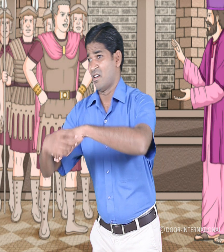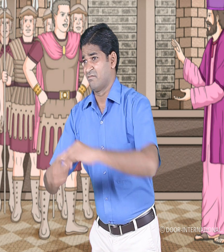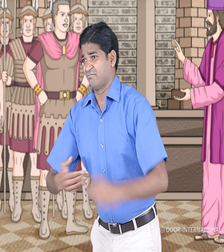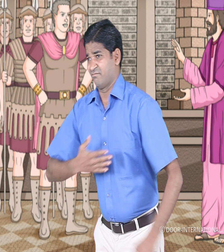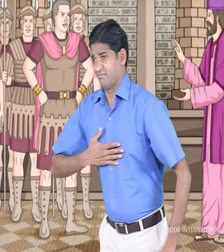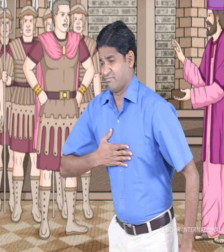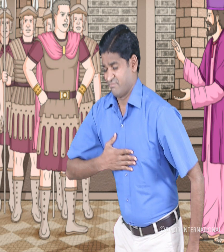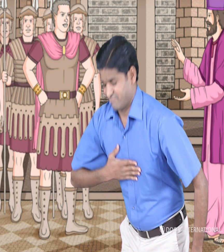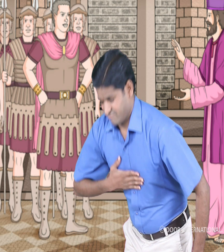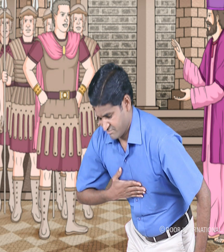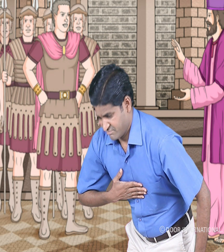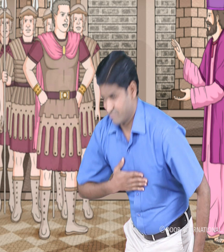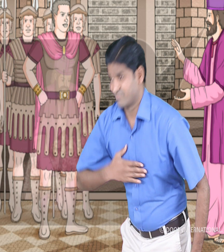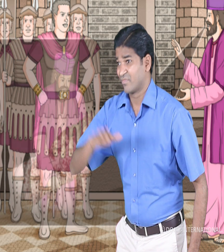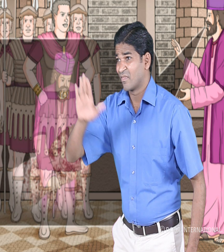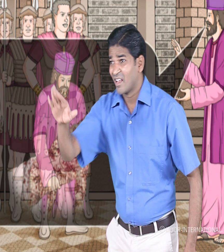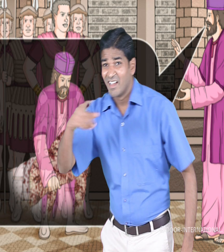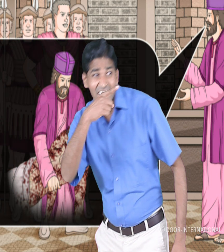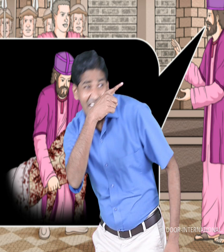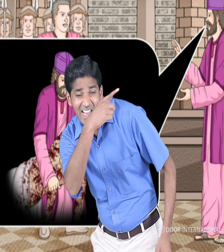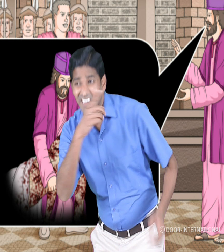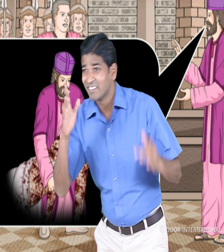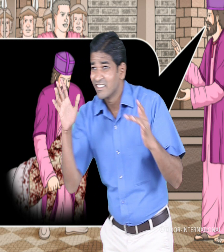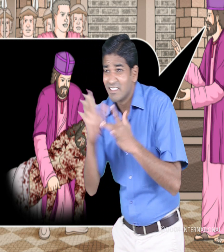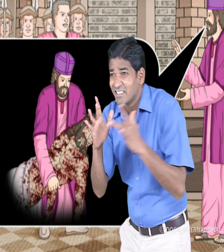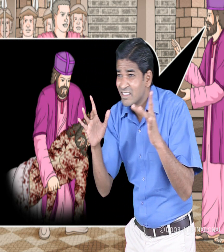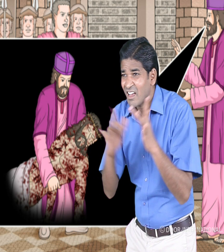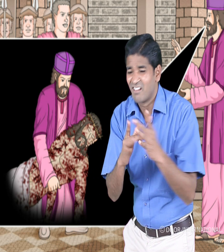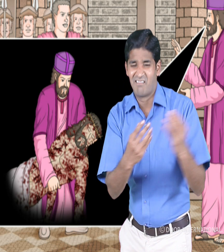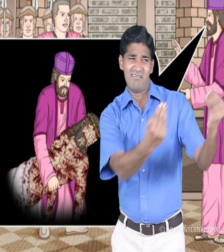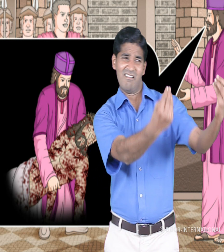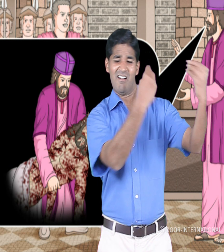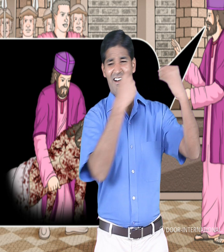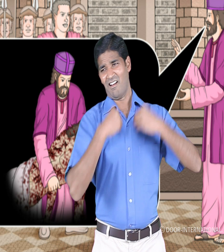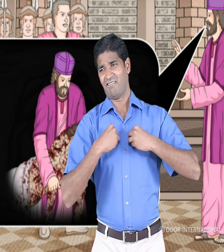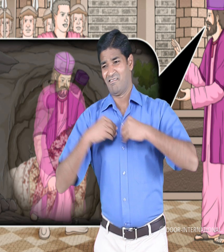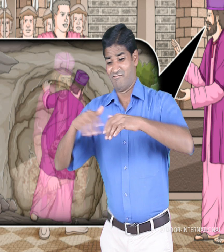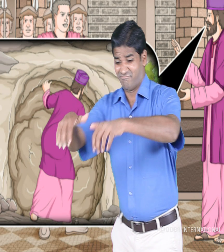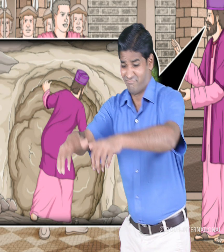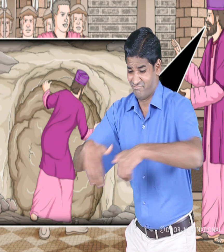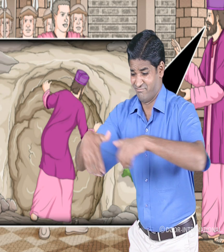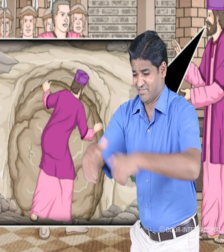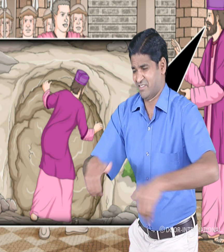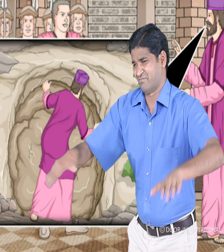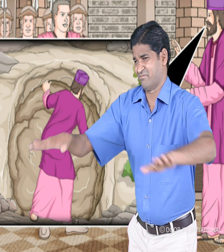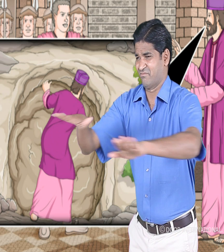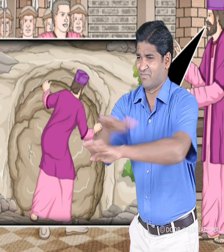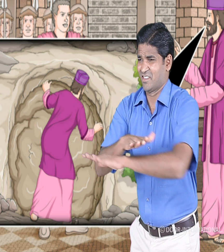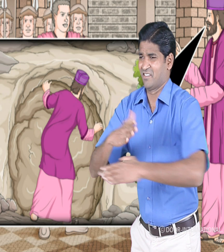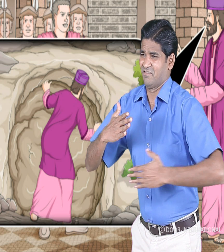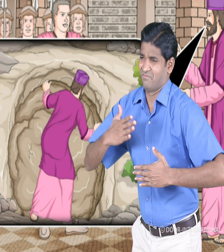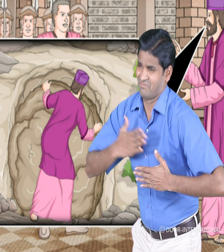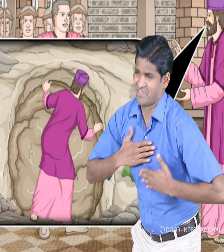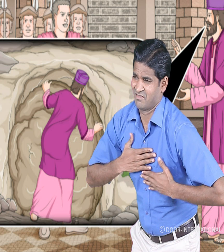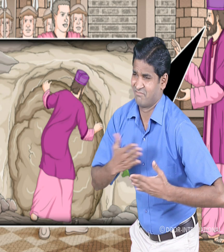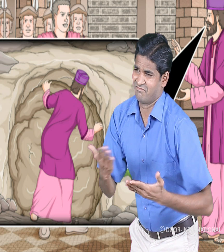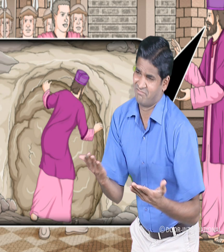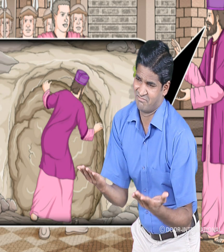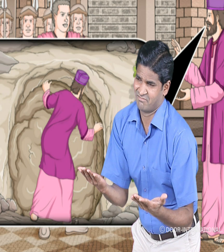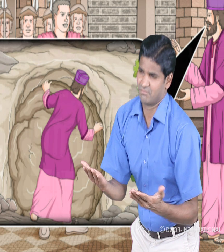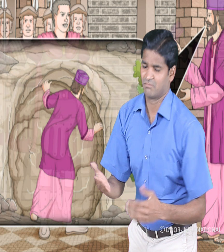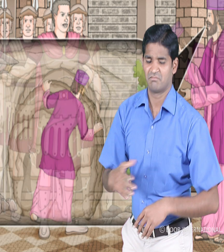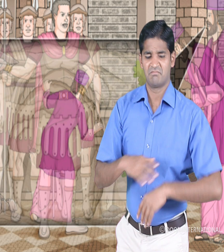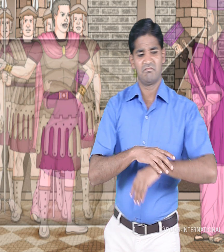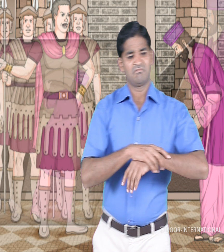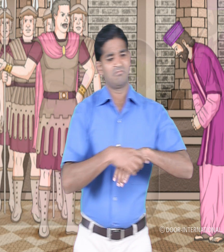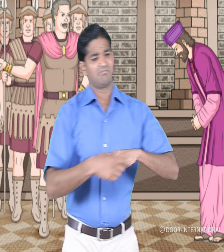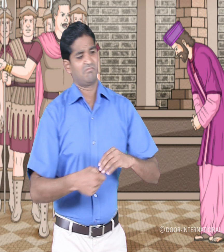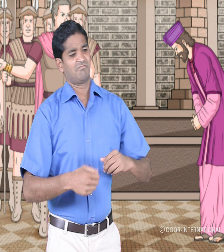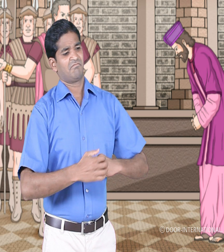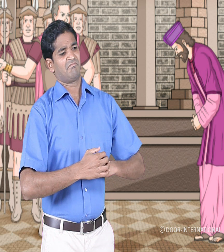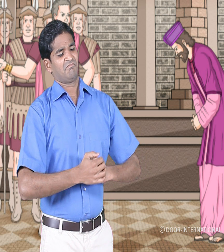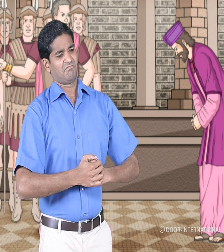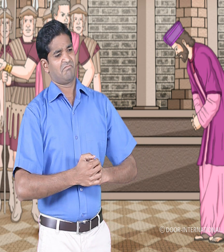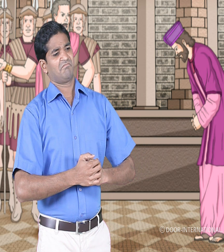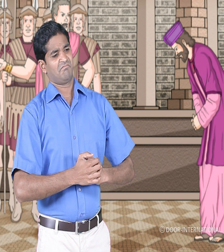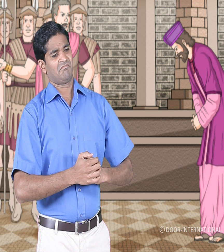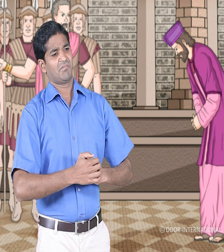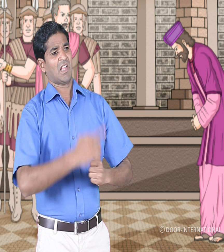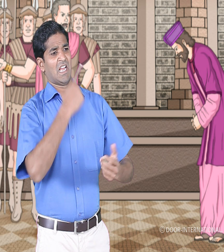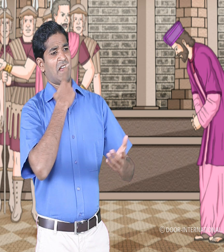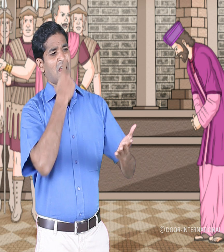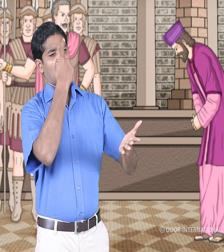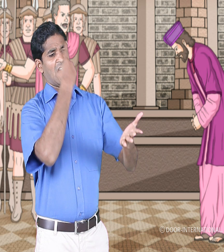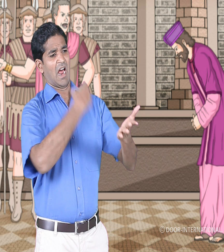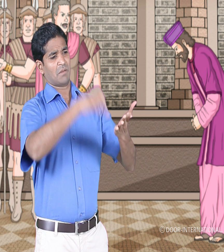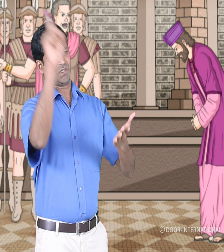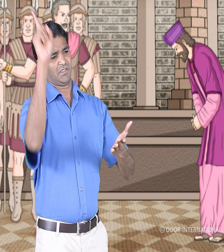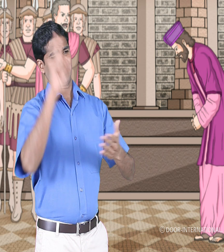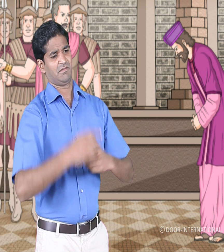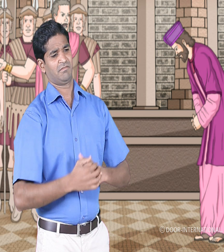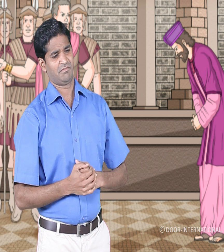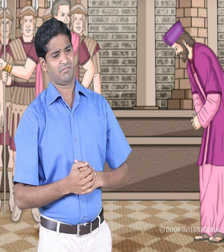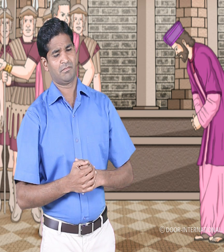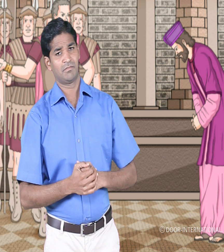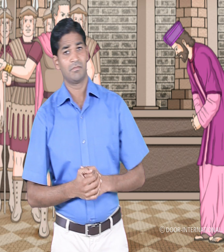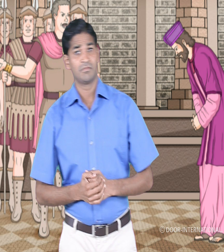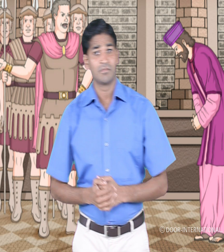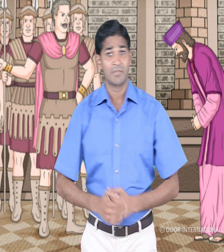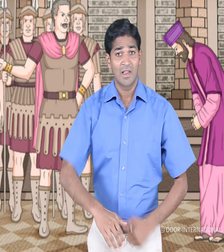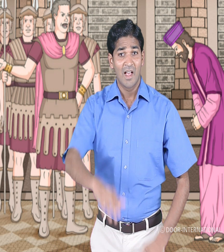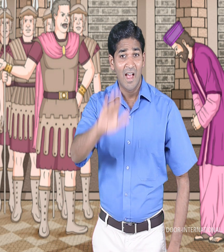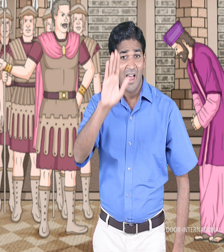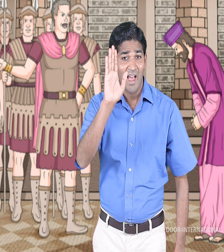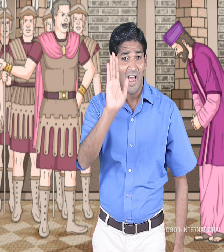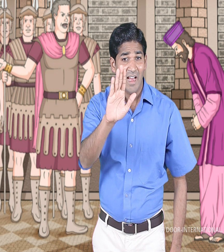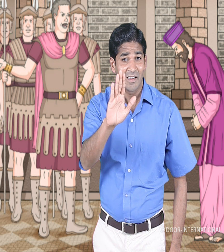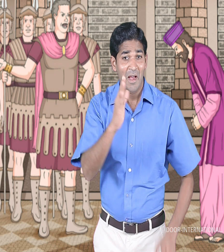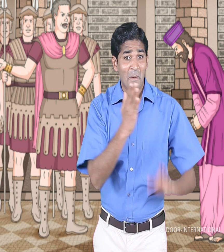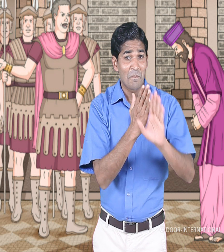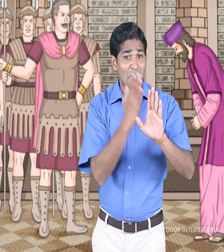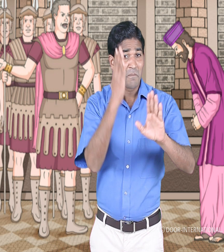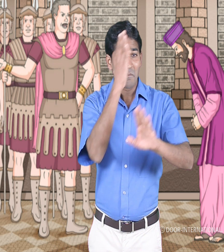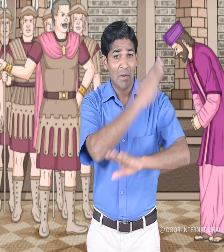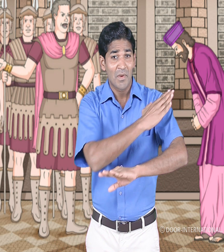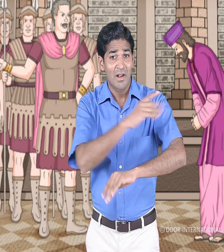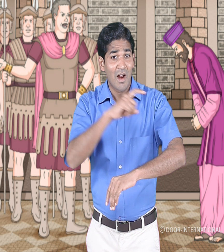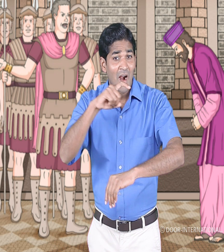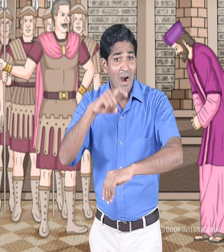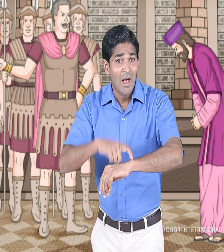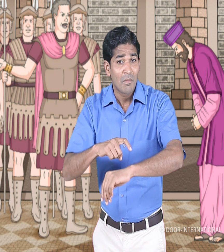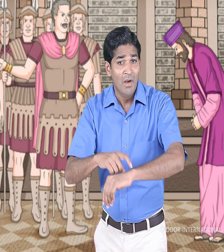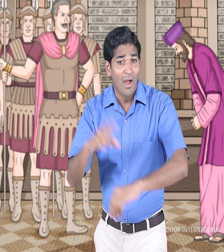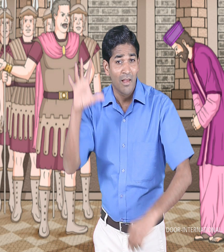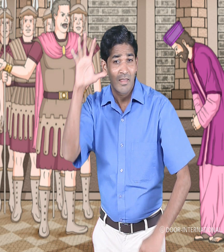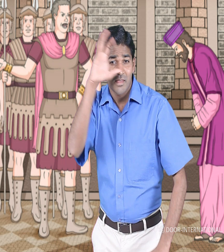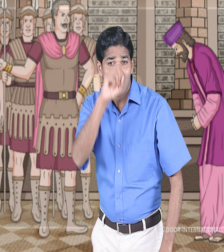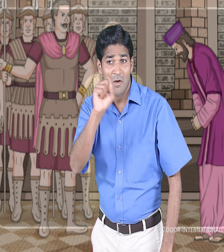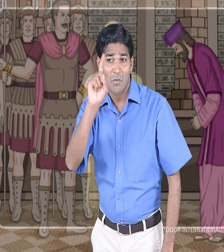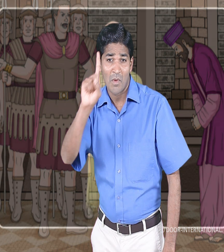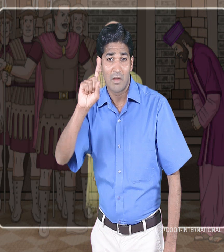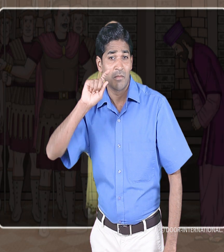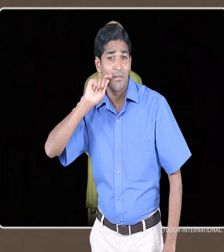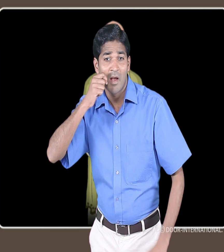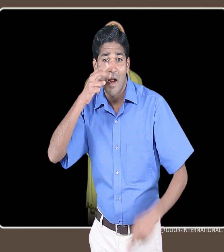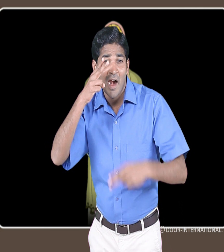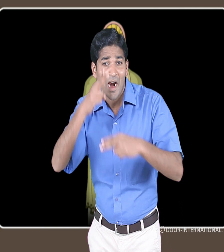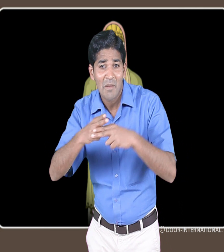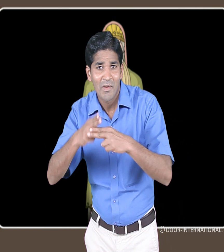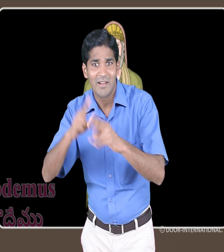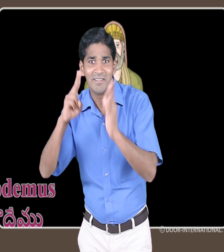Pilate gave him permission, so he came and removed His body.